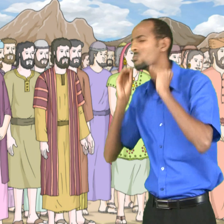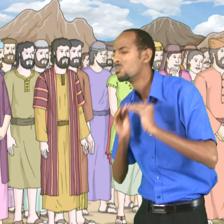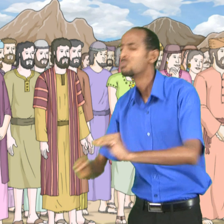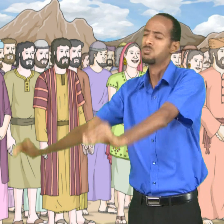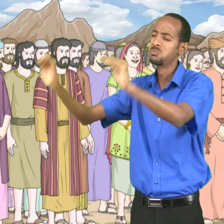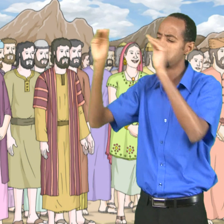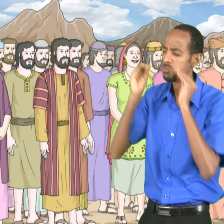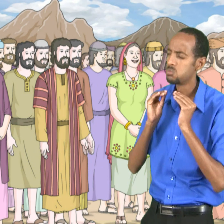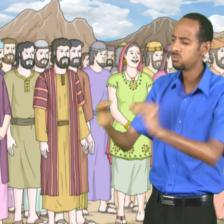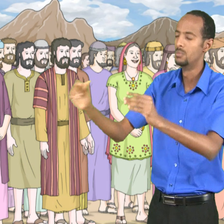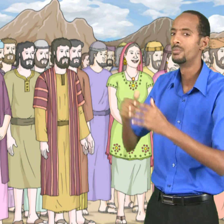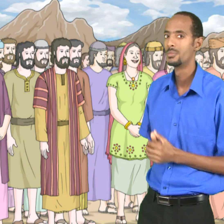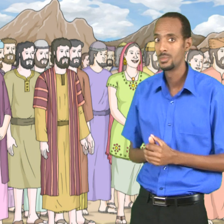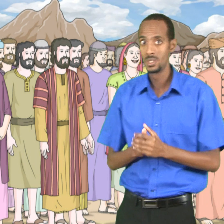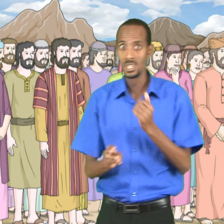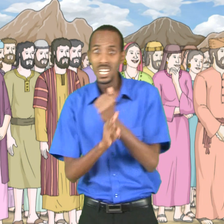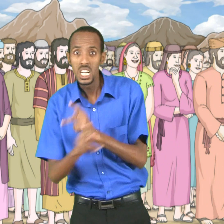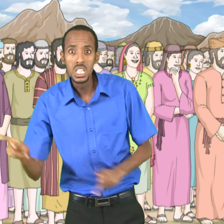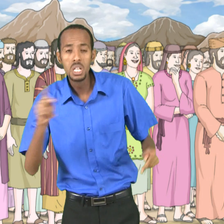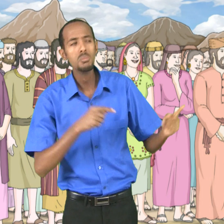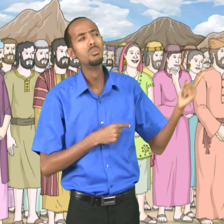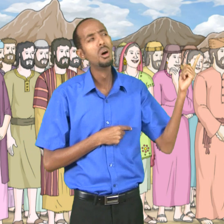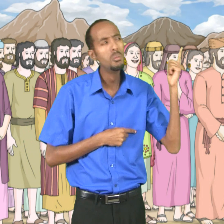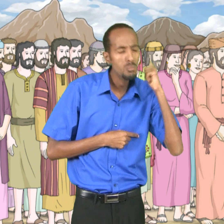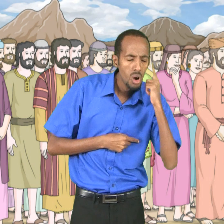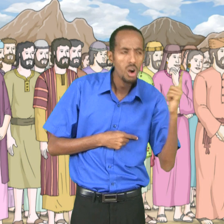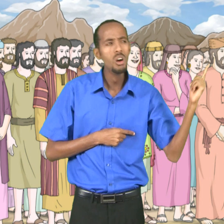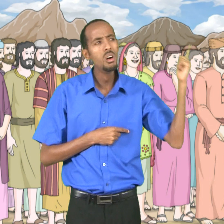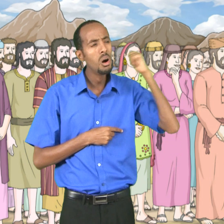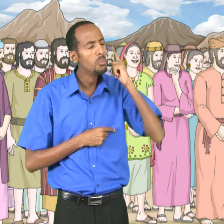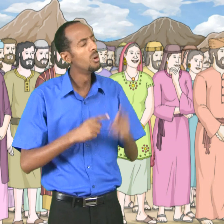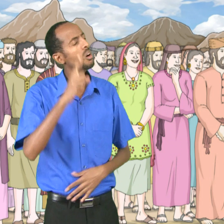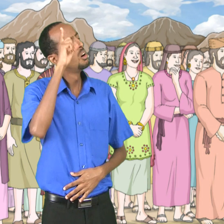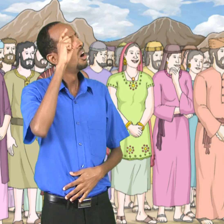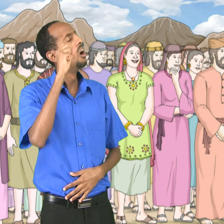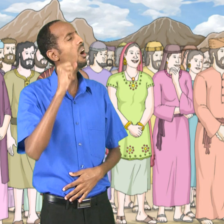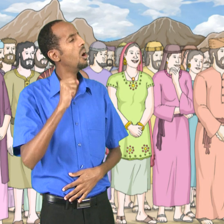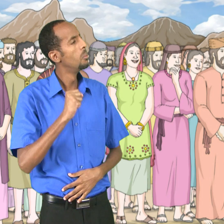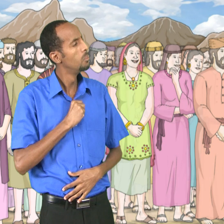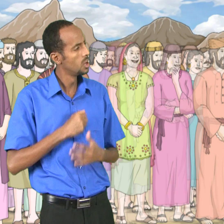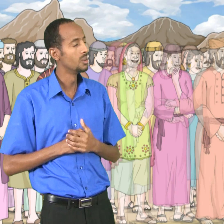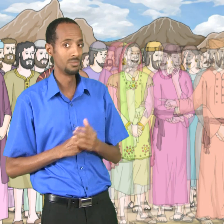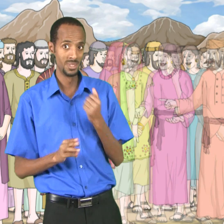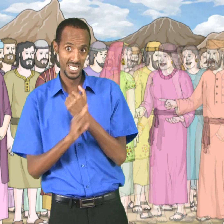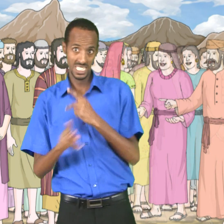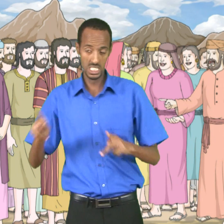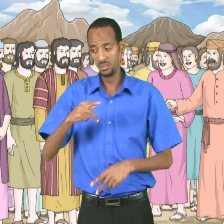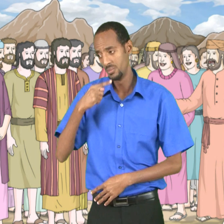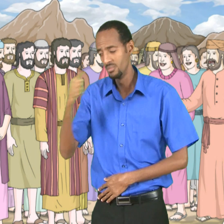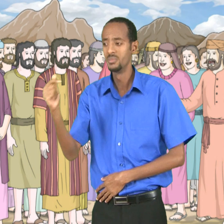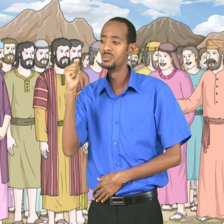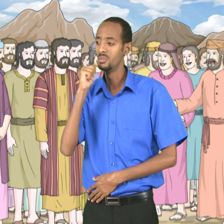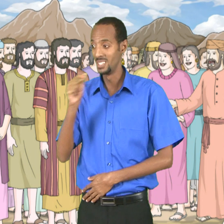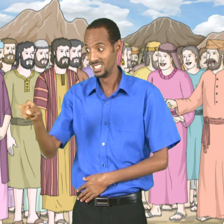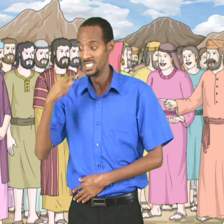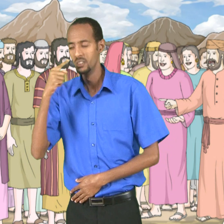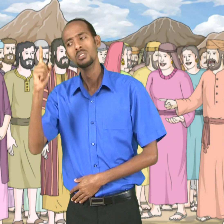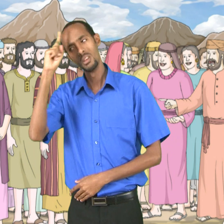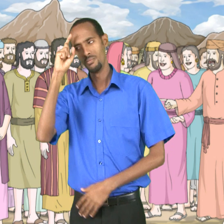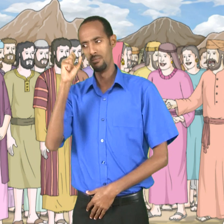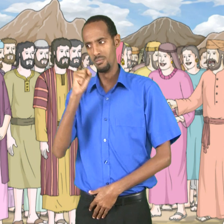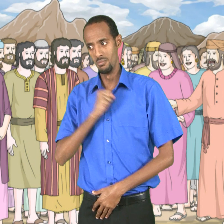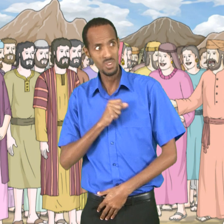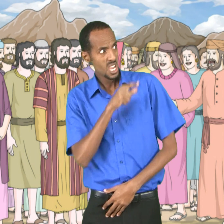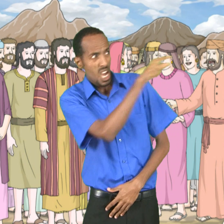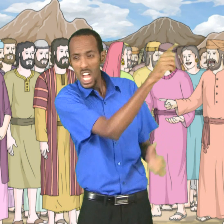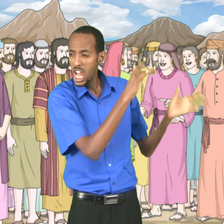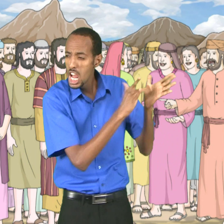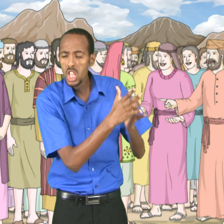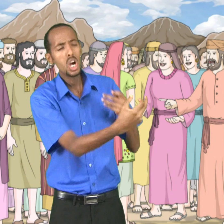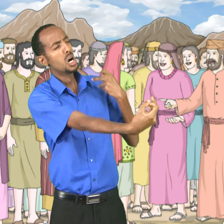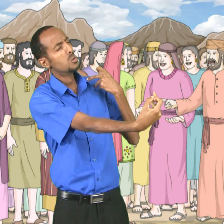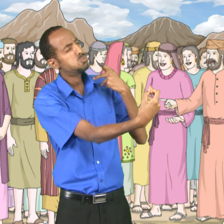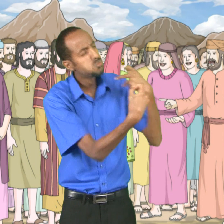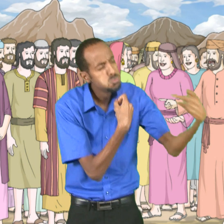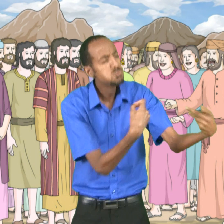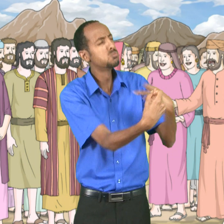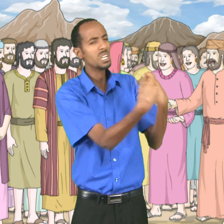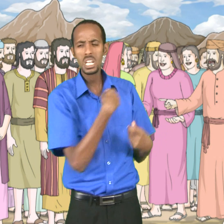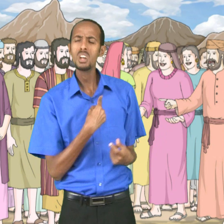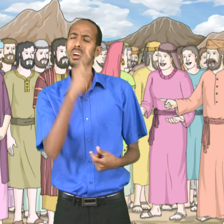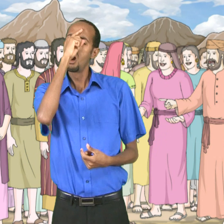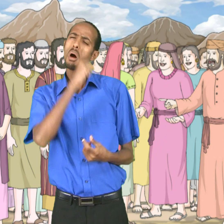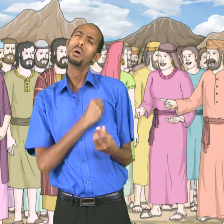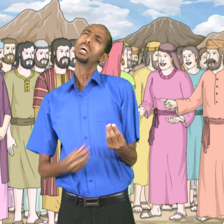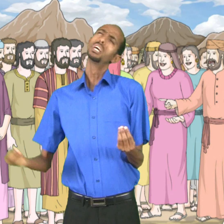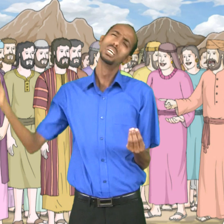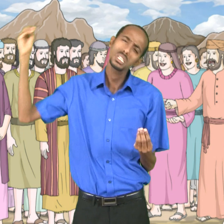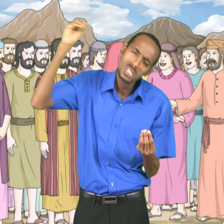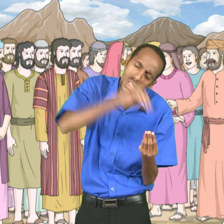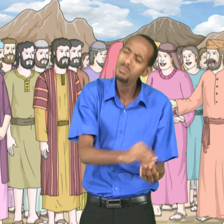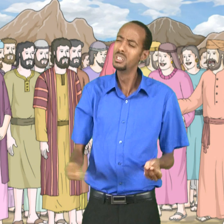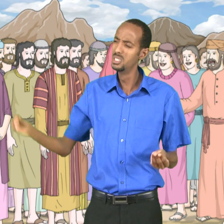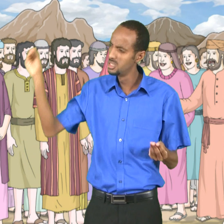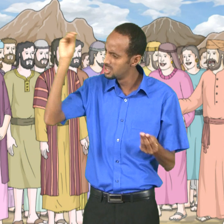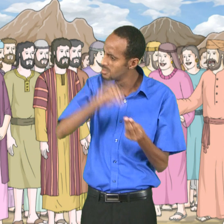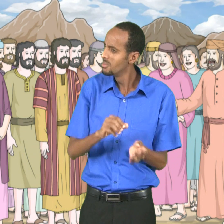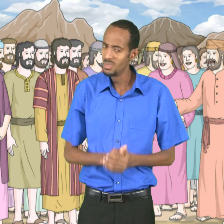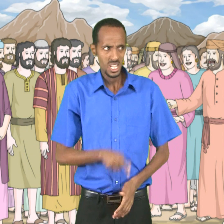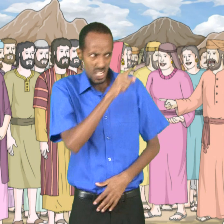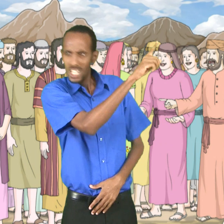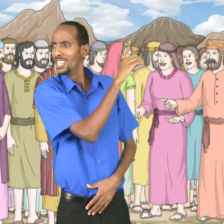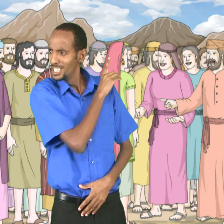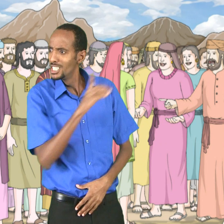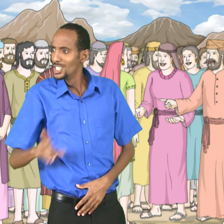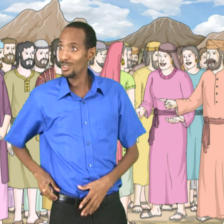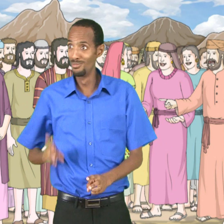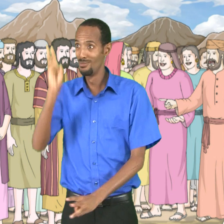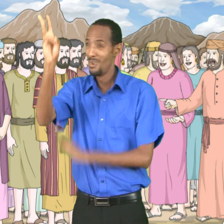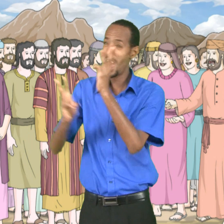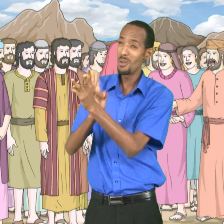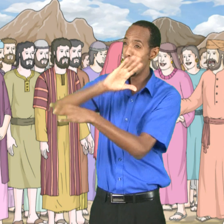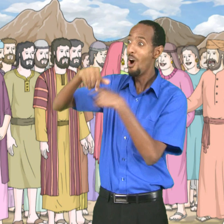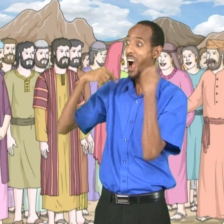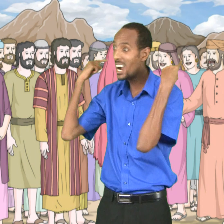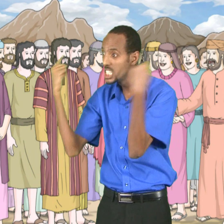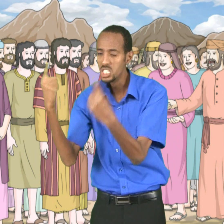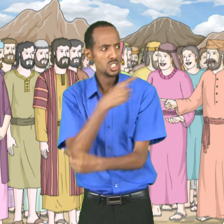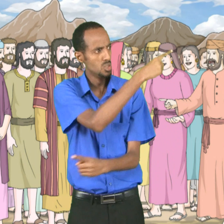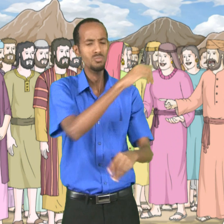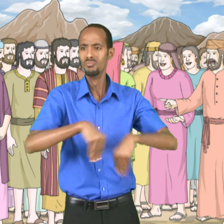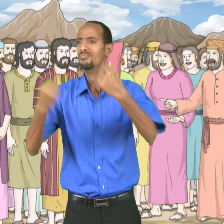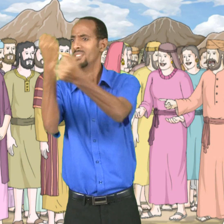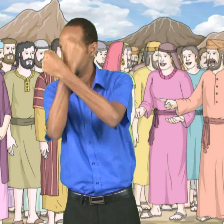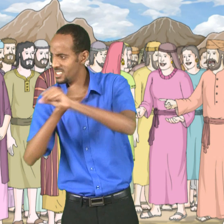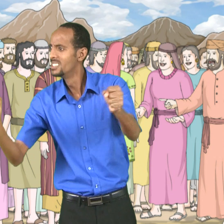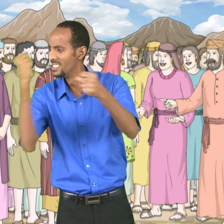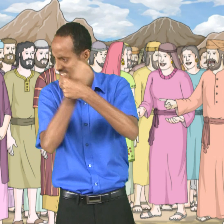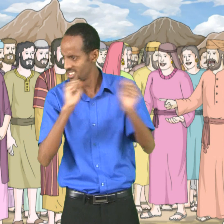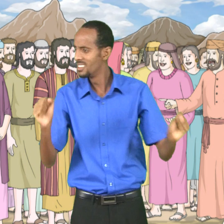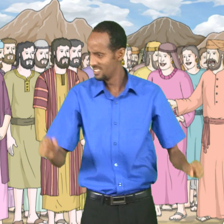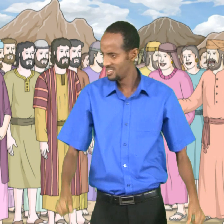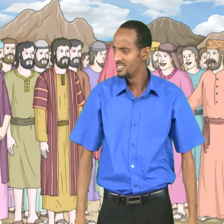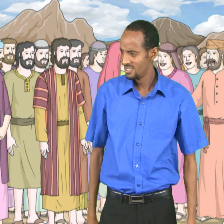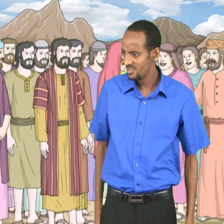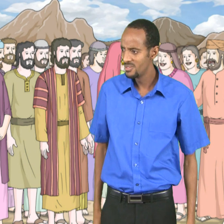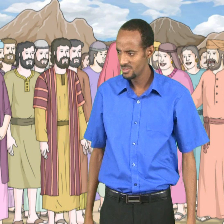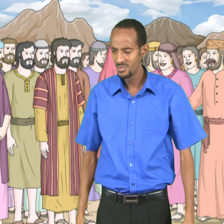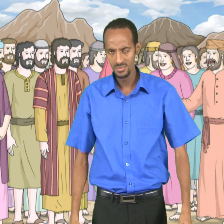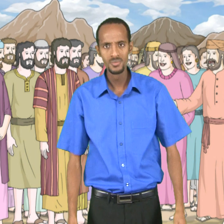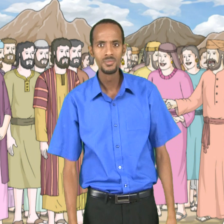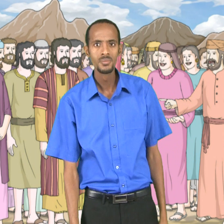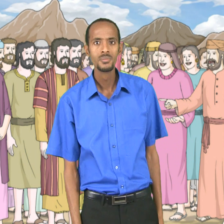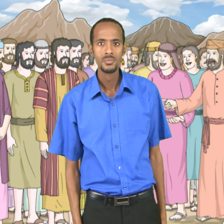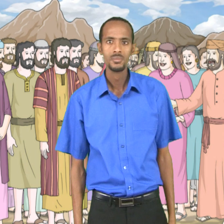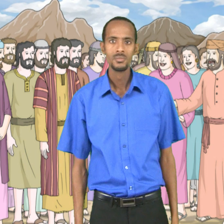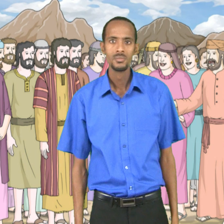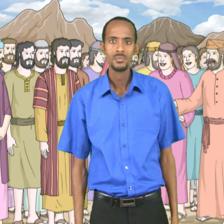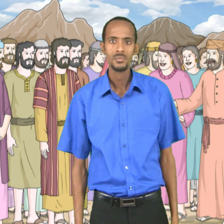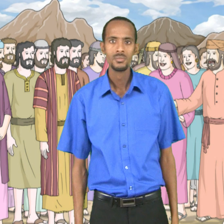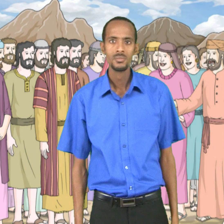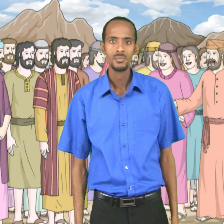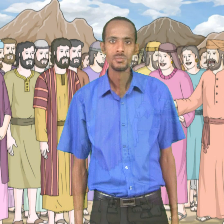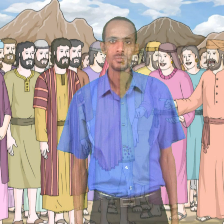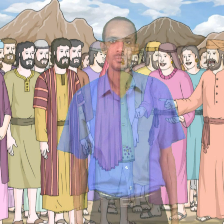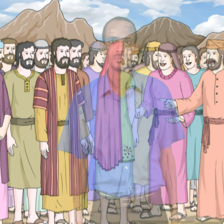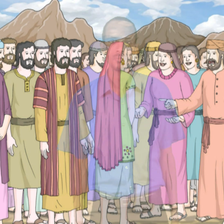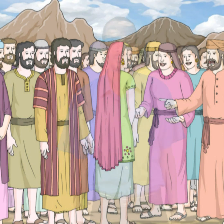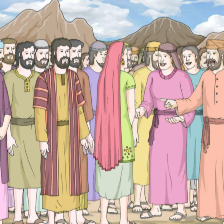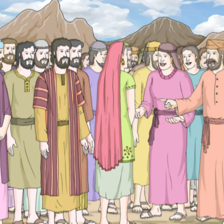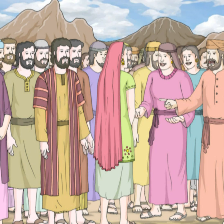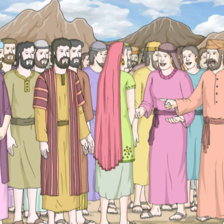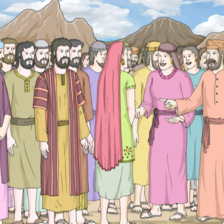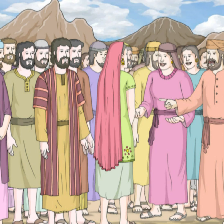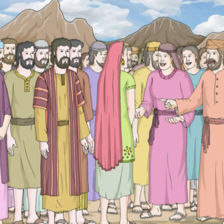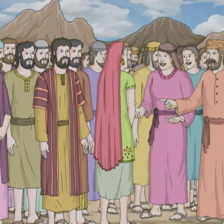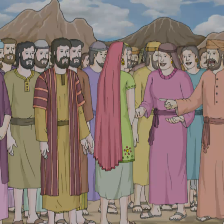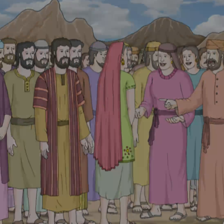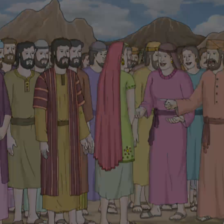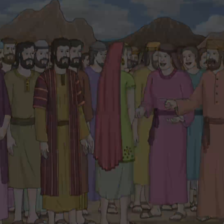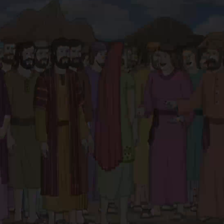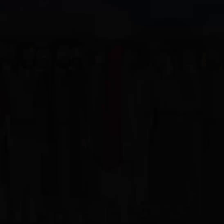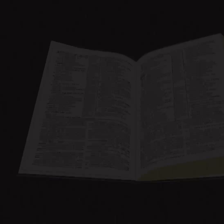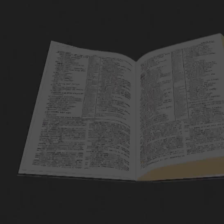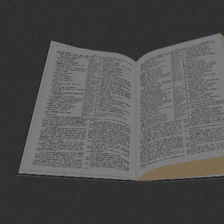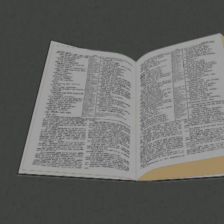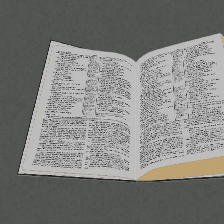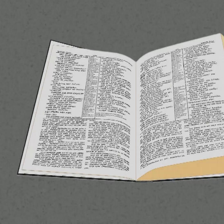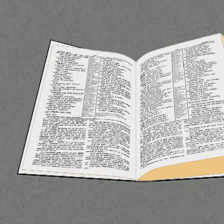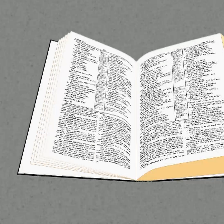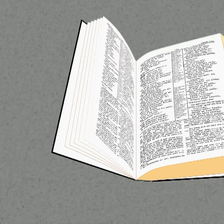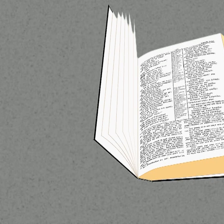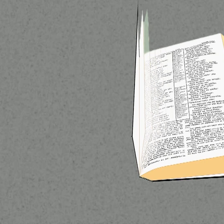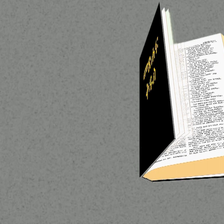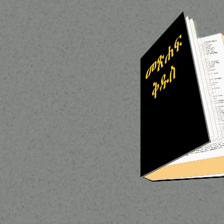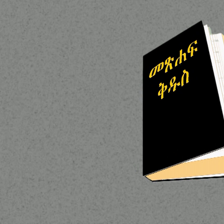And many more believed because of His message. They said to the woman, “We now believe not only because of your words; we have heard for ourselves, and we know that this man truly is the Savior of the world.”